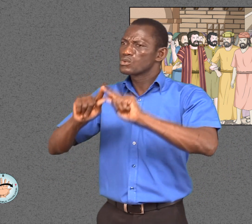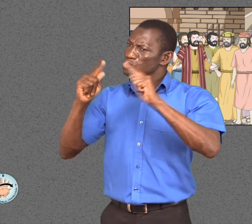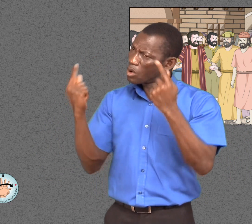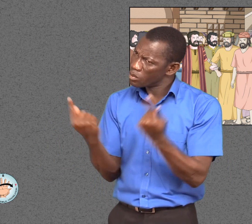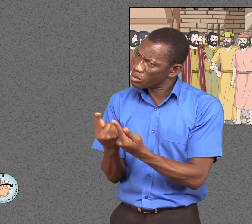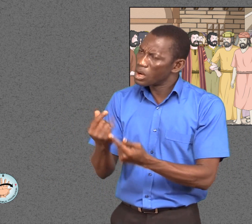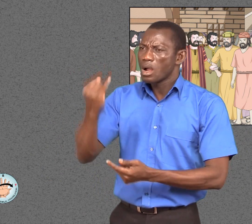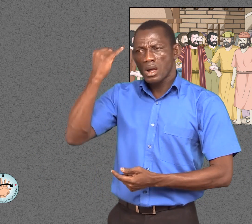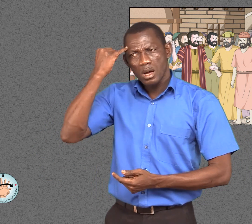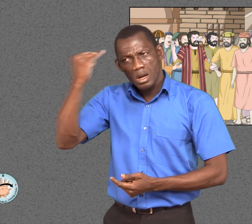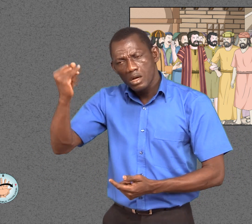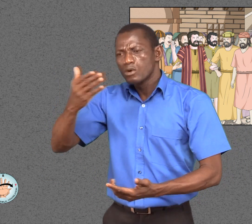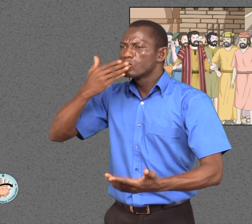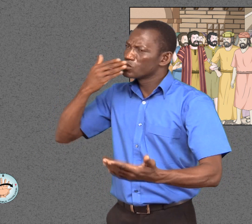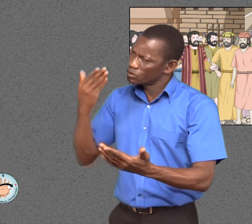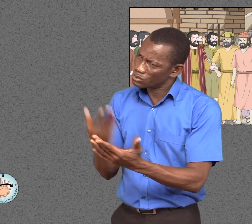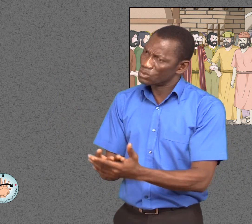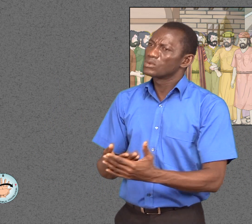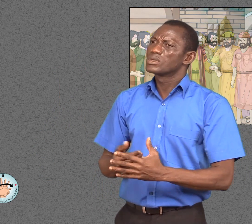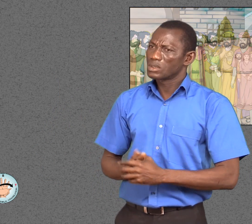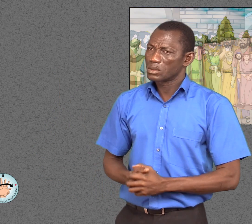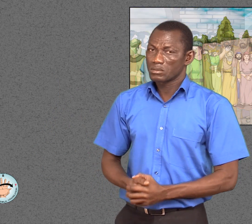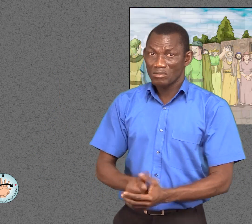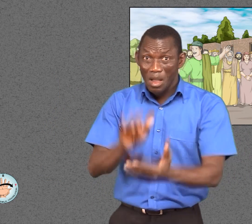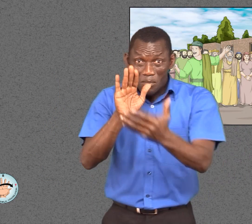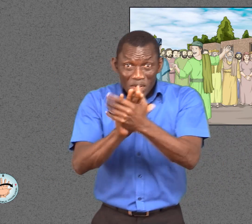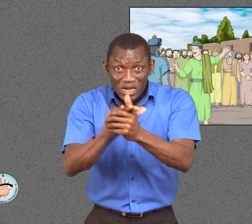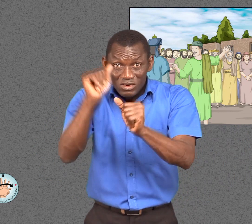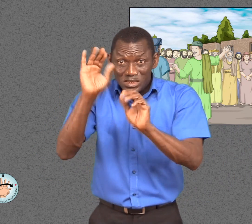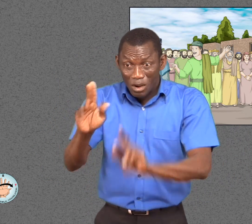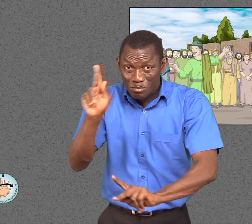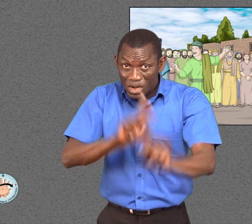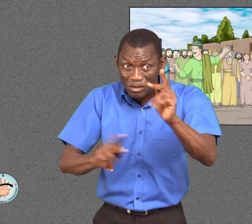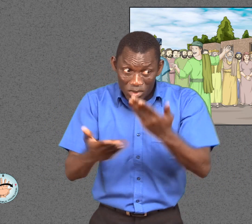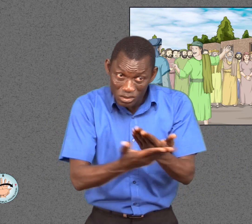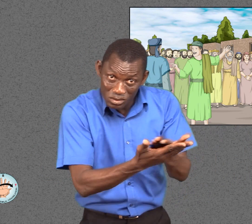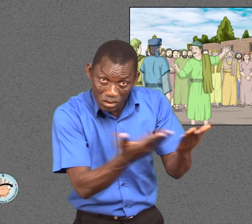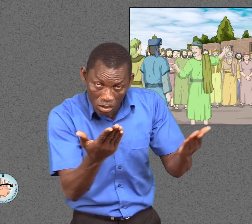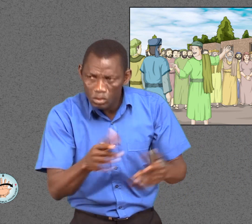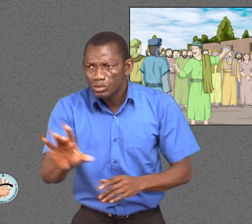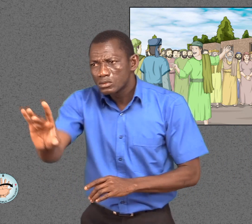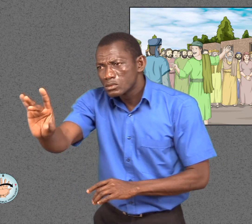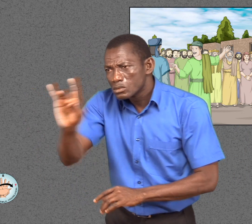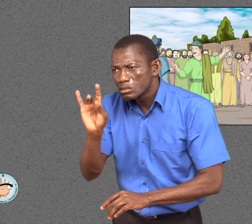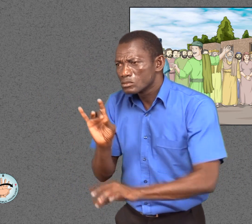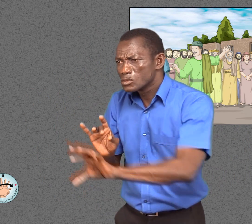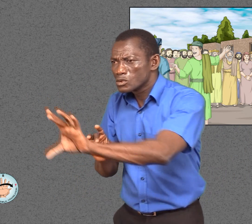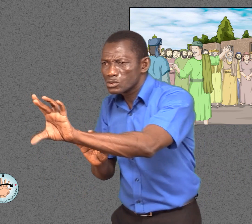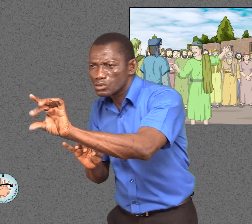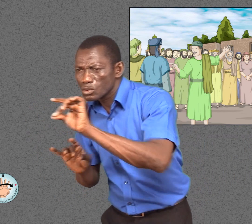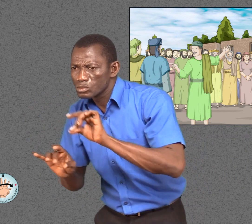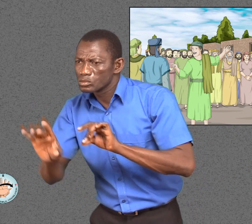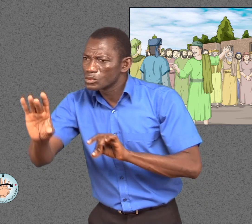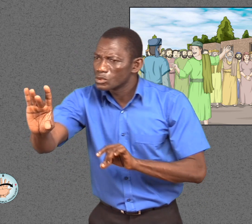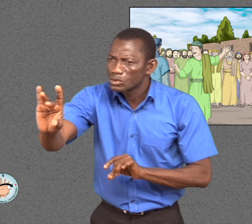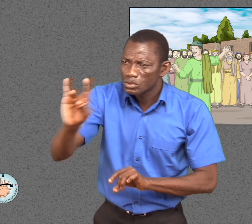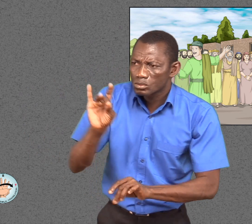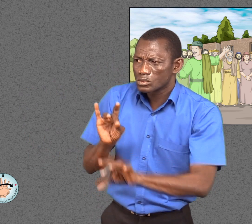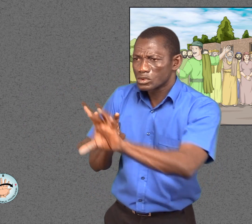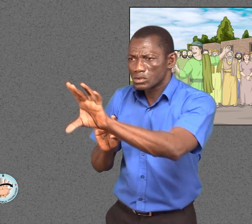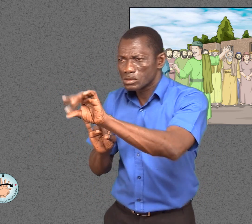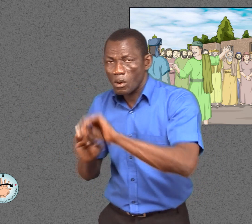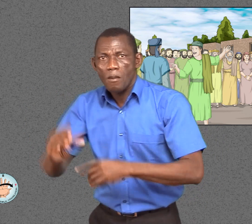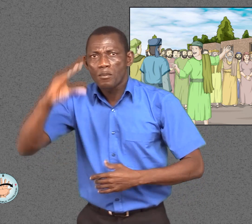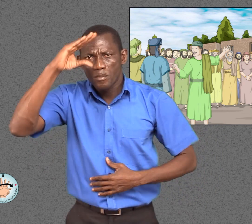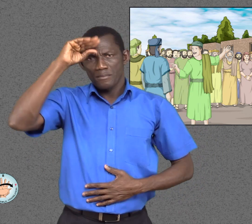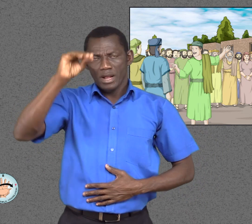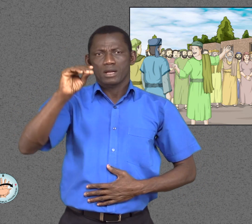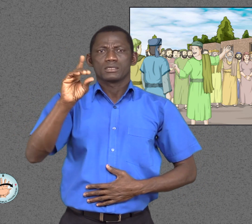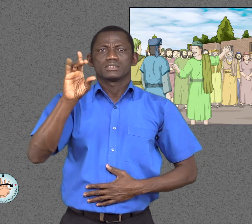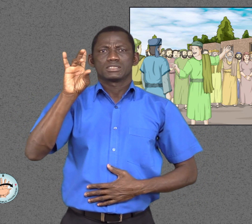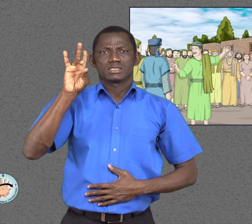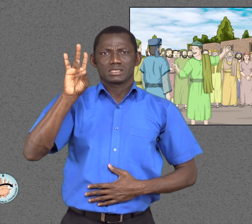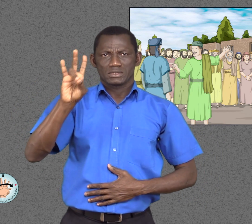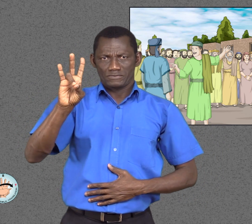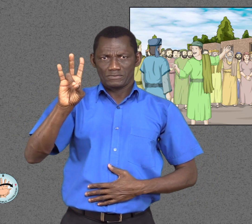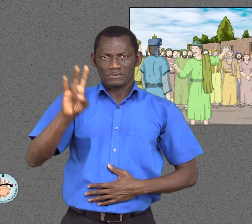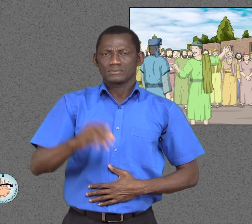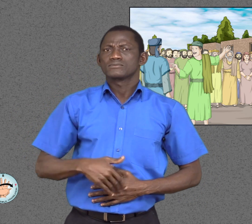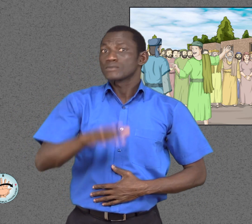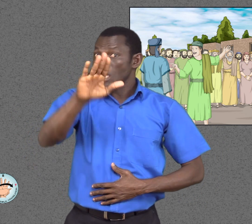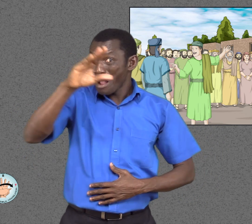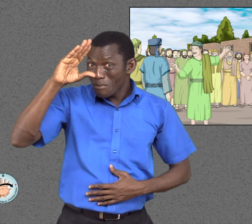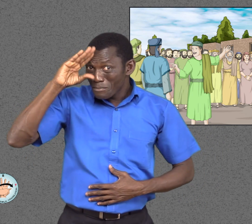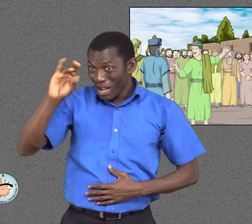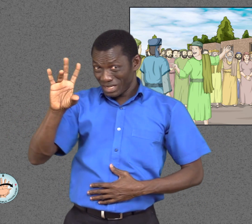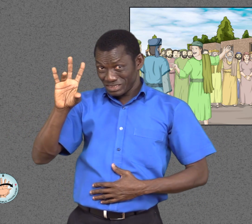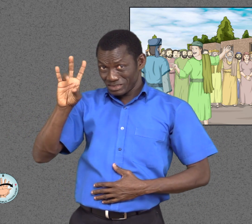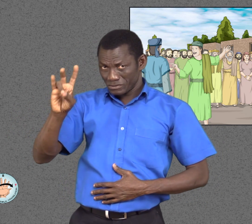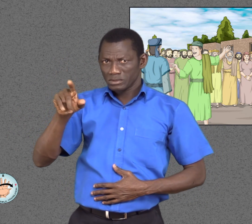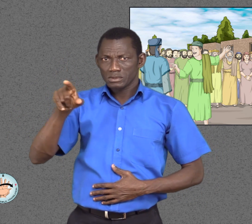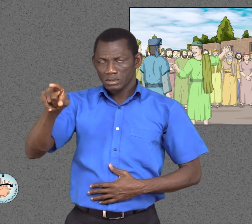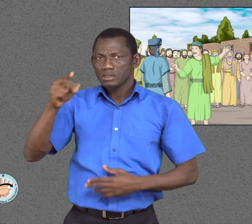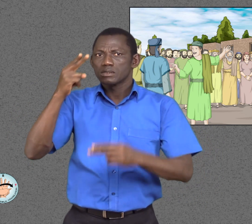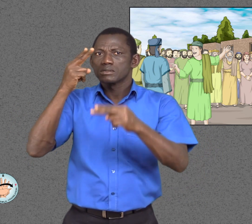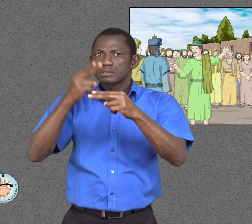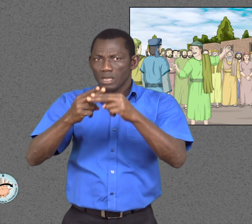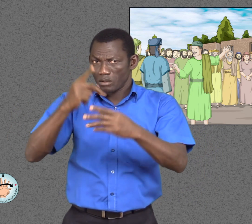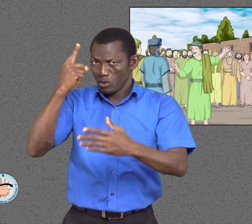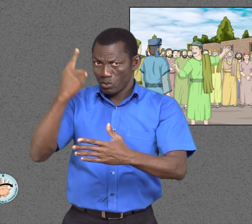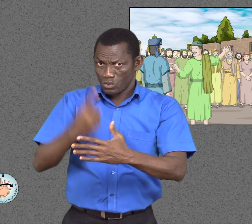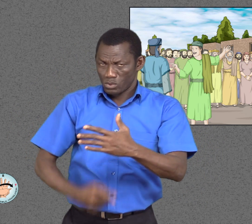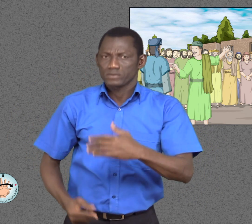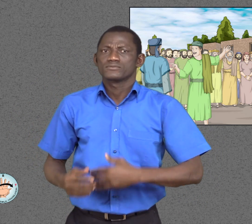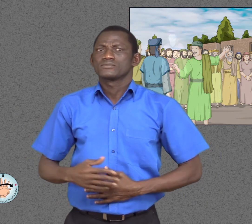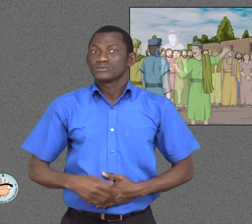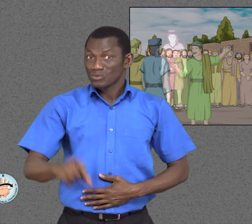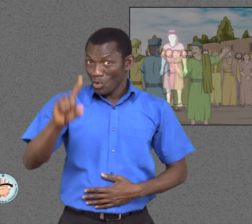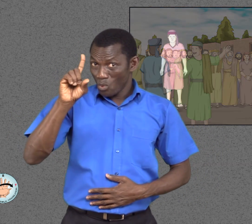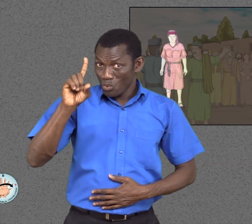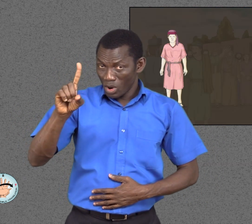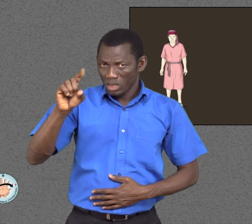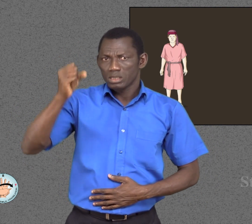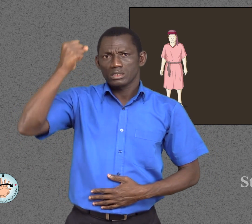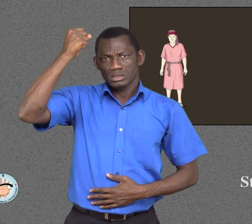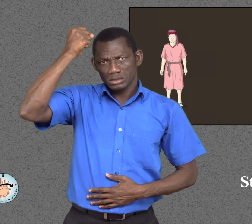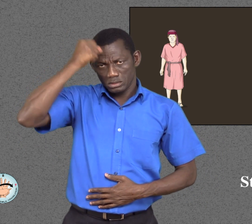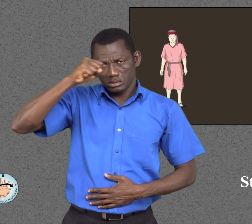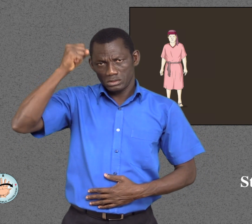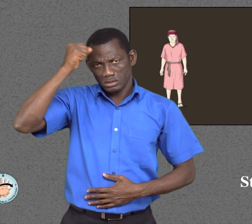This proposal pleased the whole group.